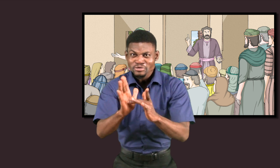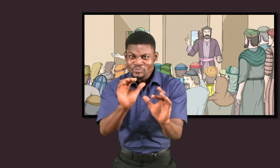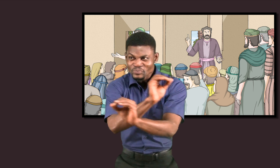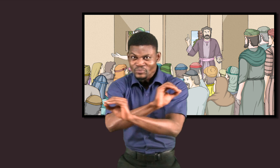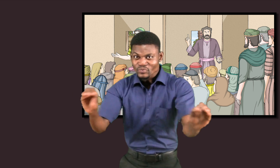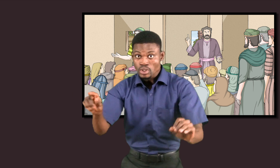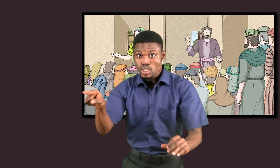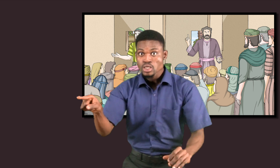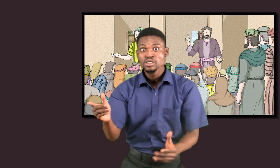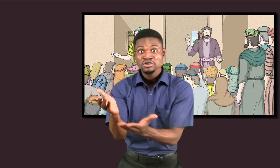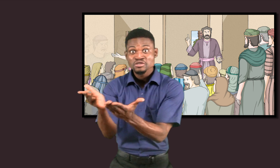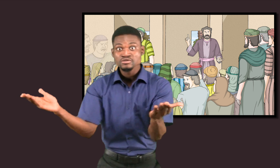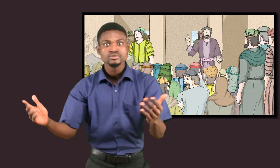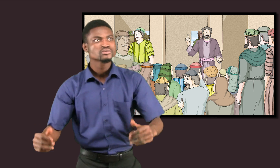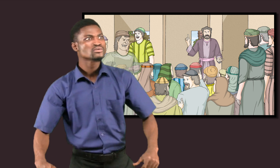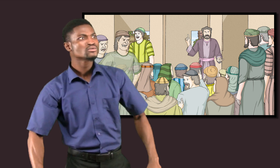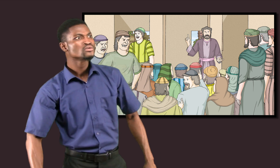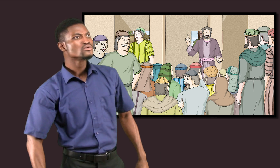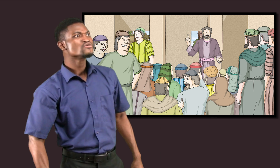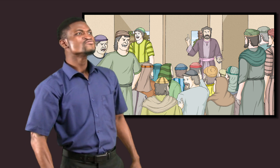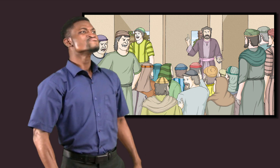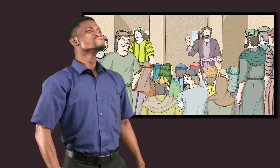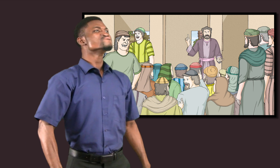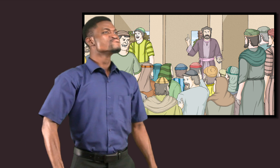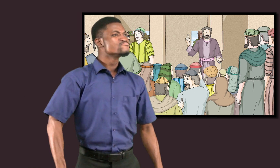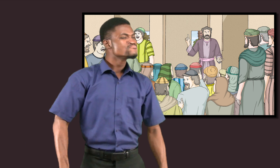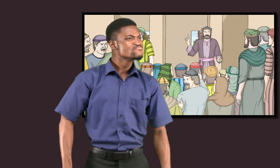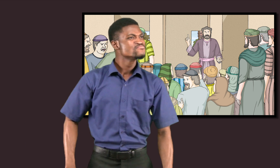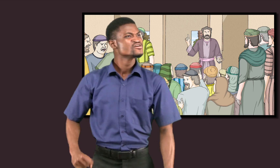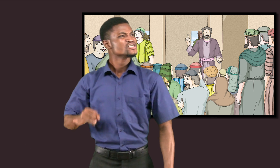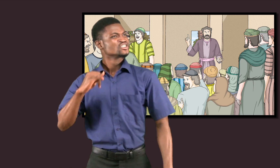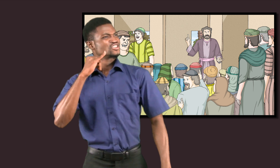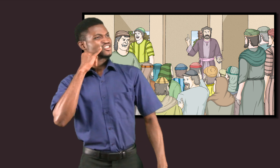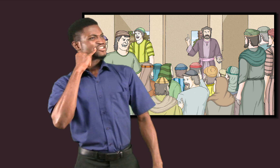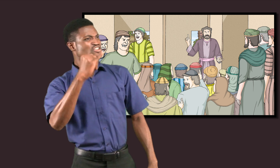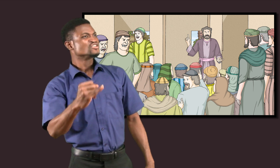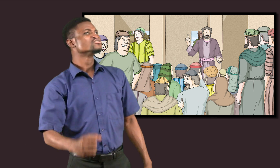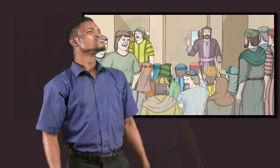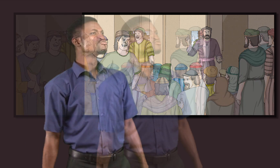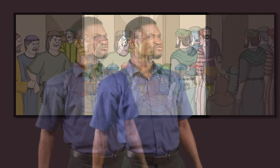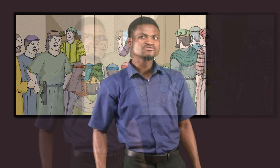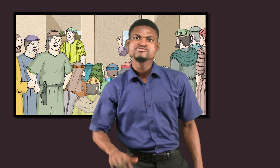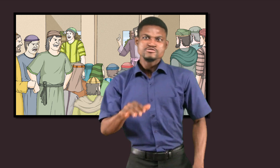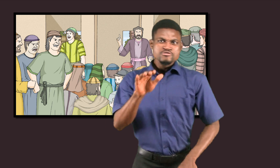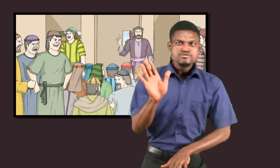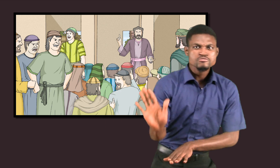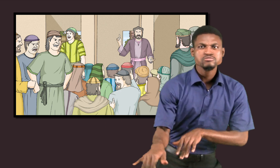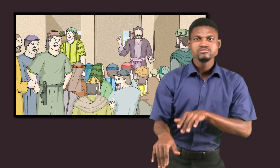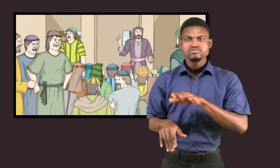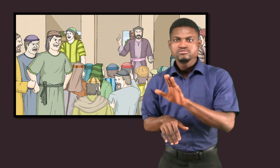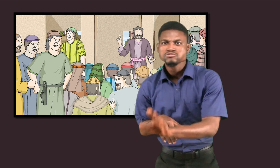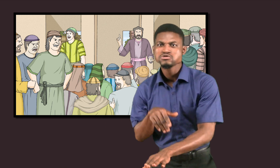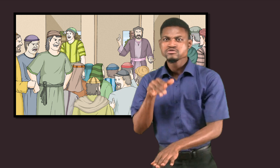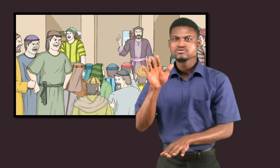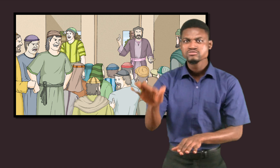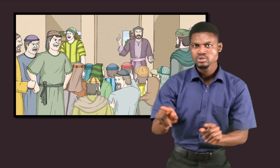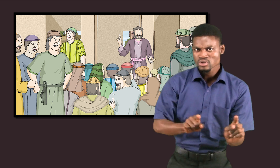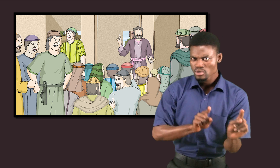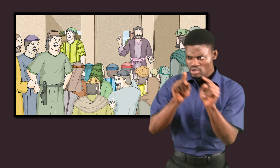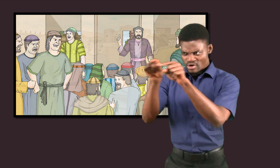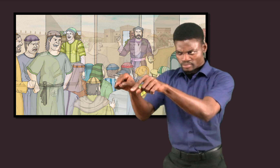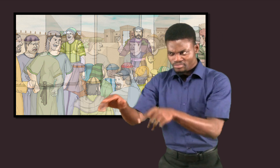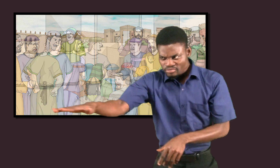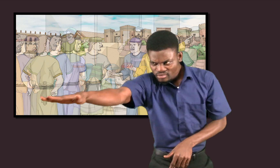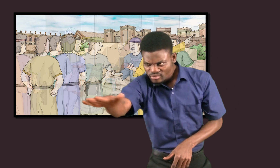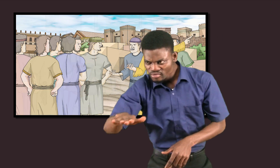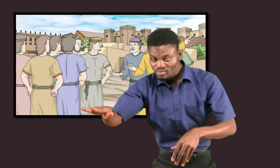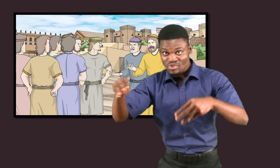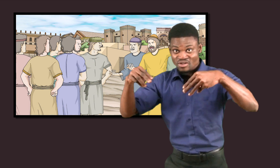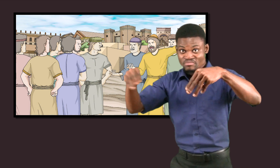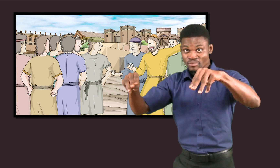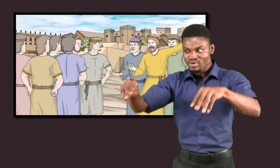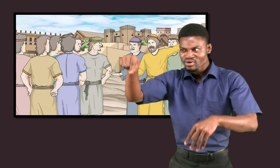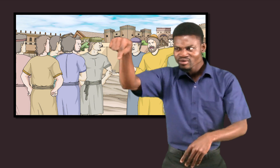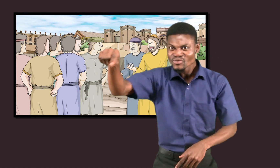The Jews, however, became jealous.